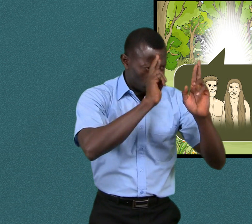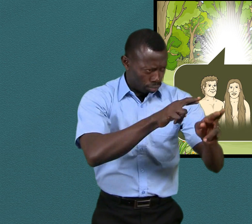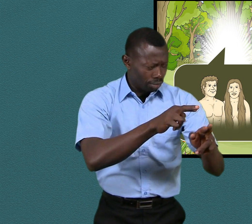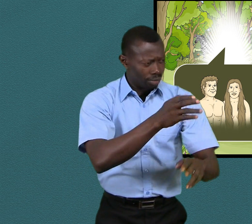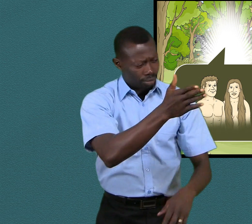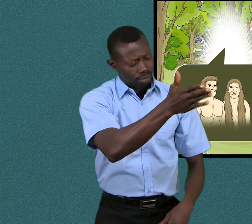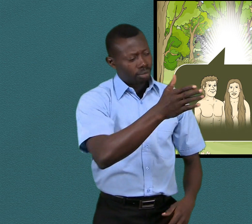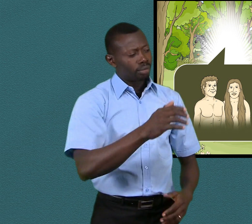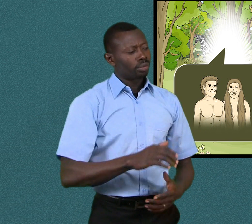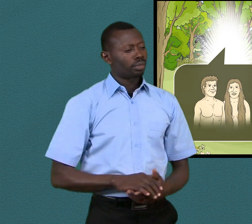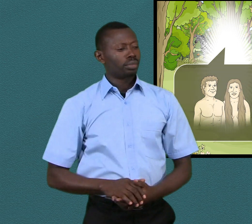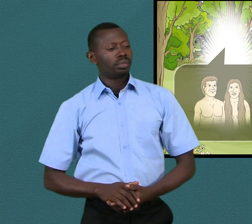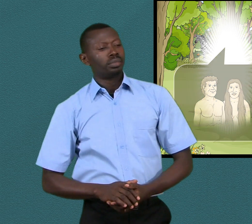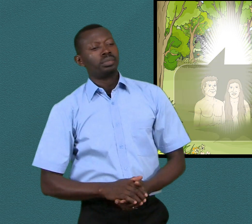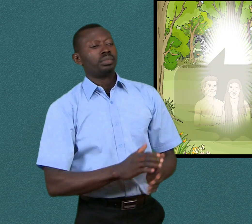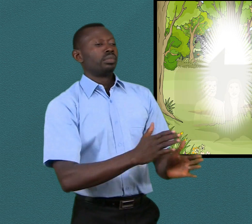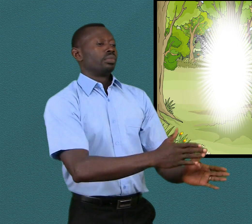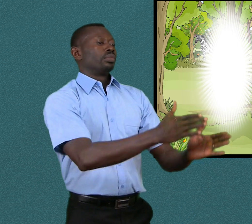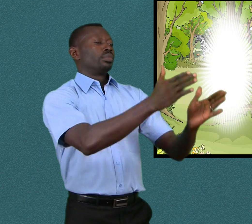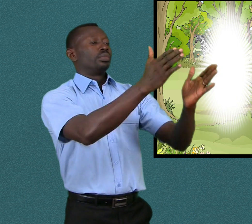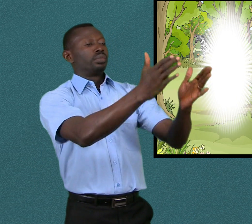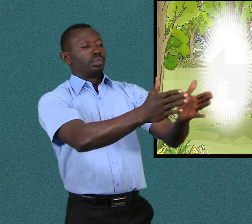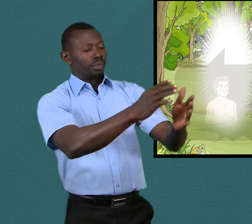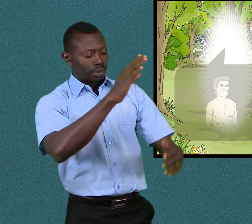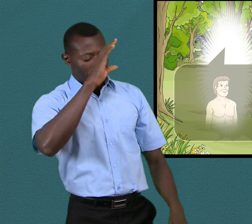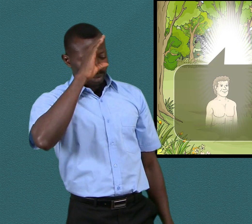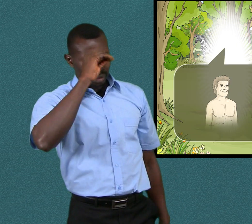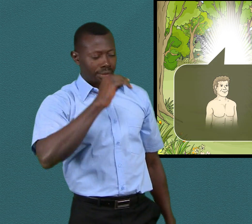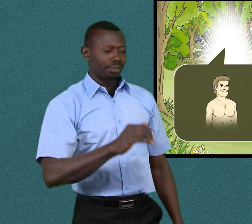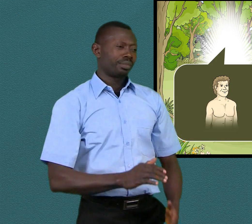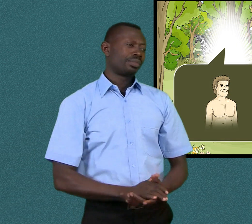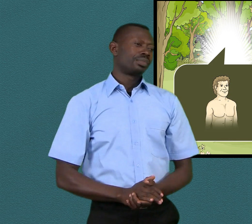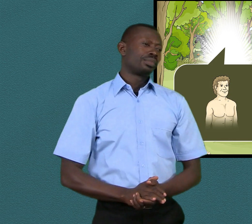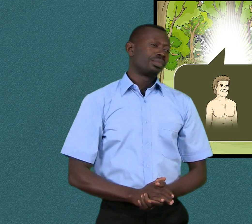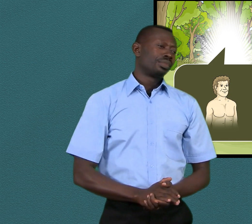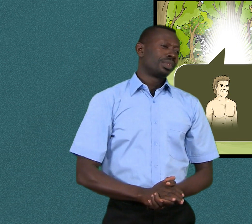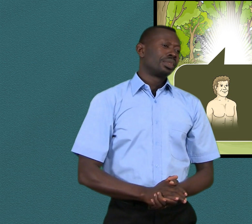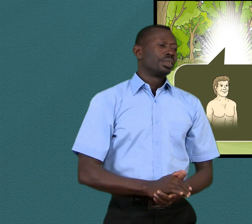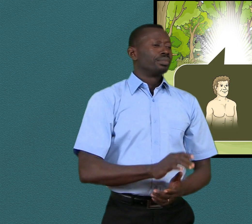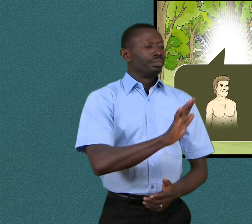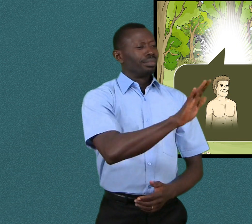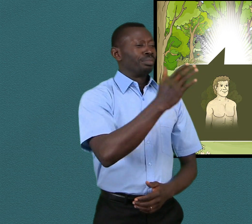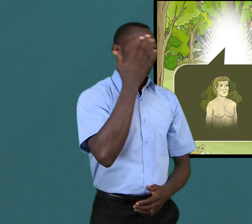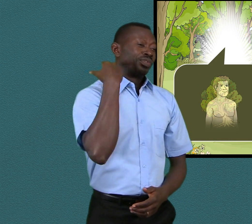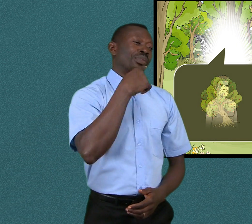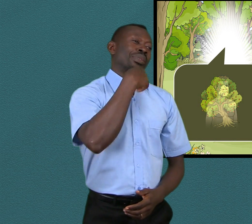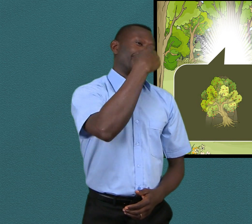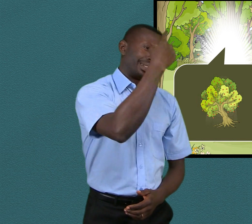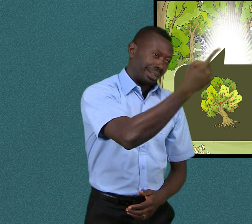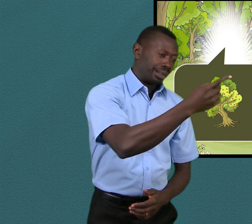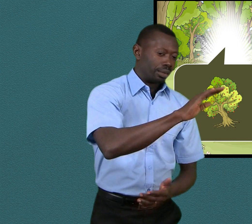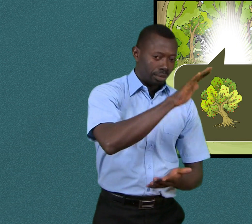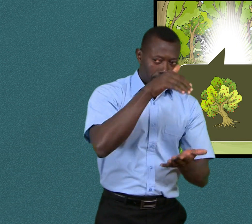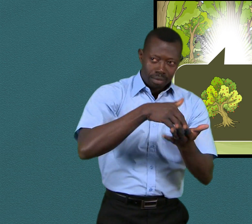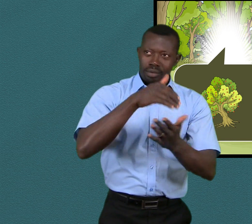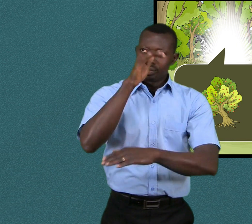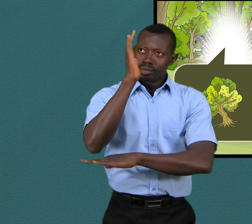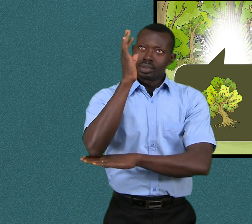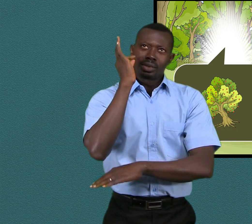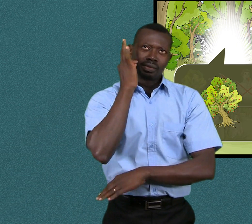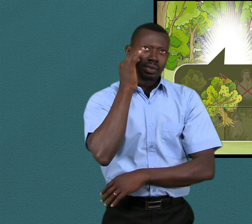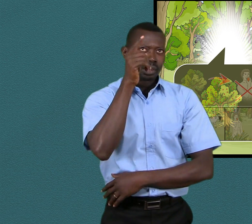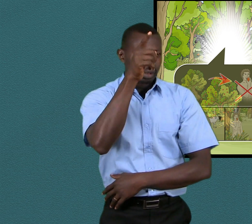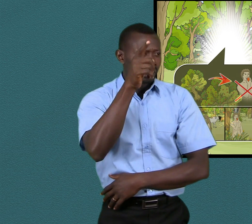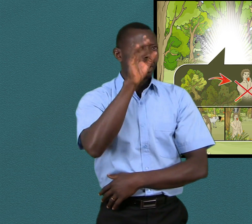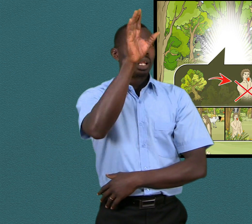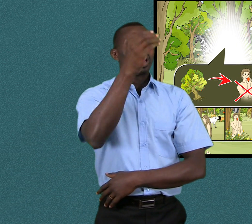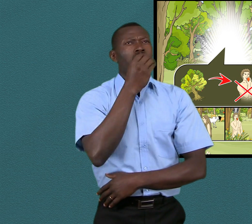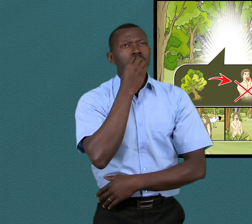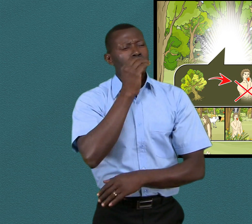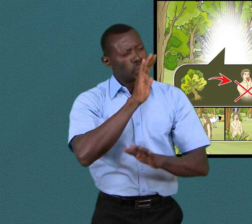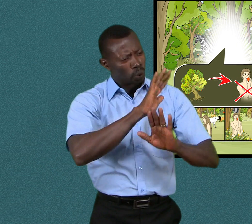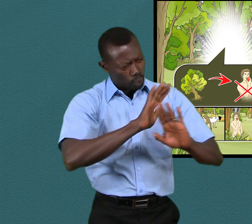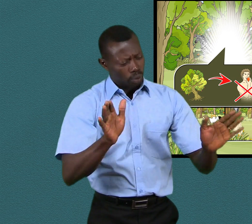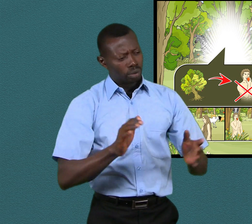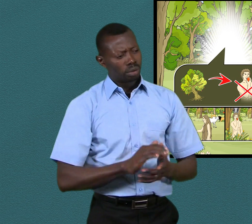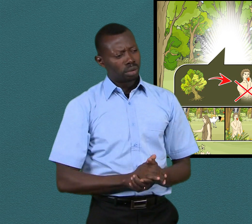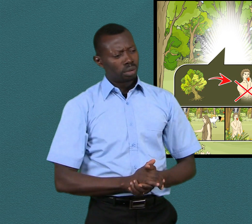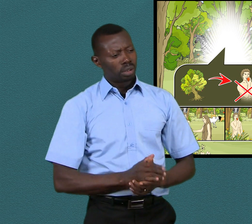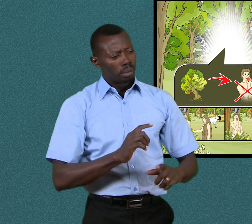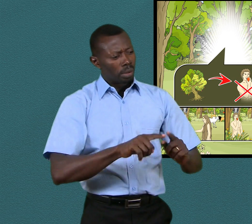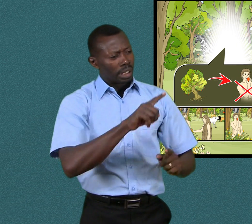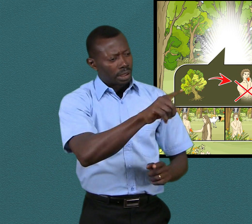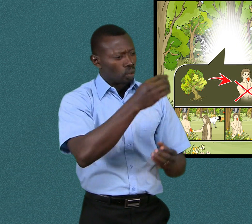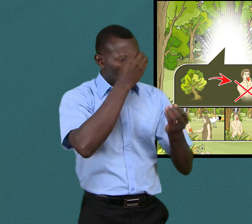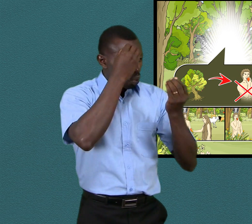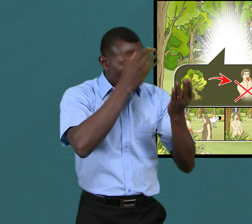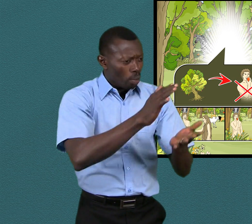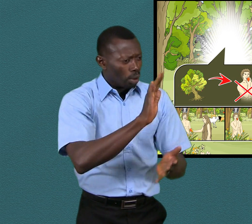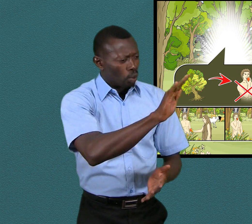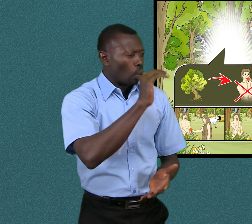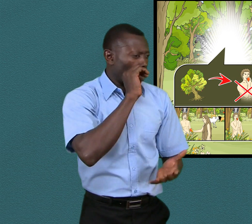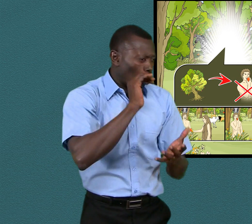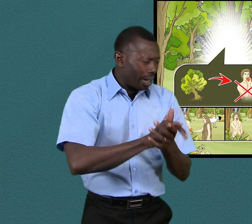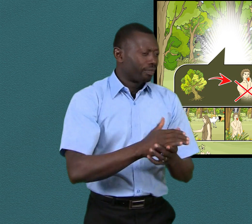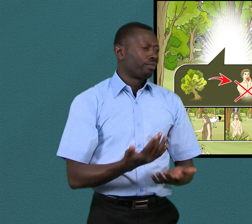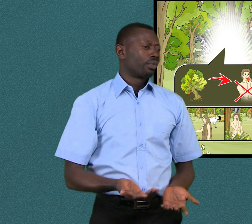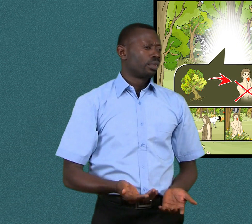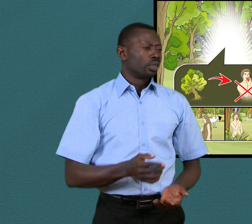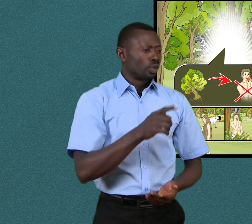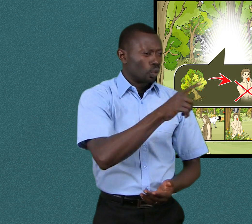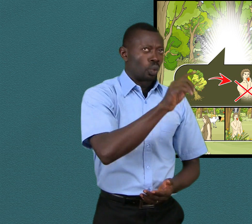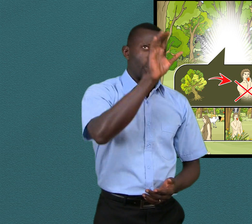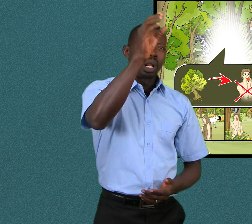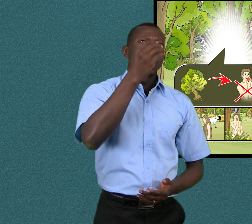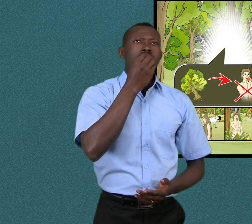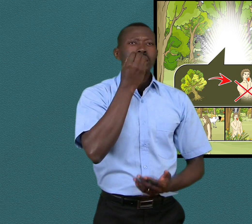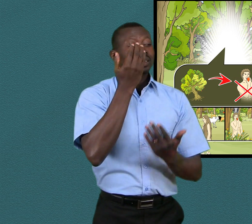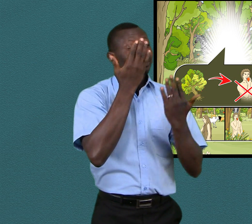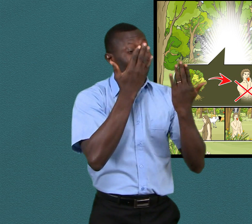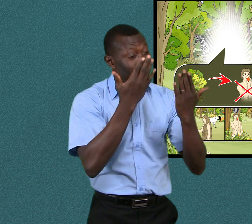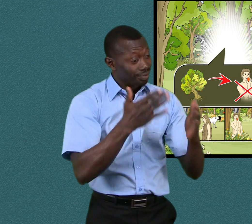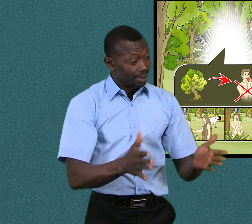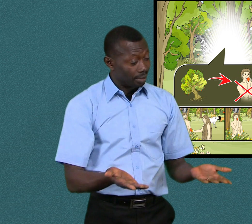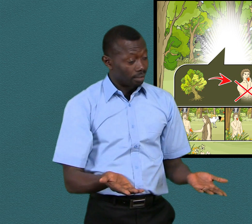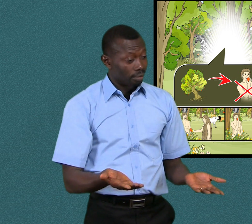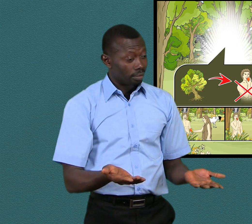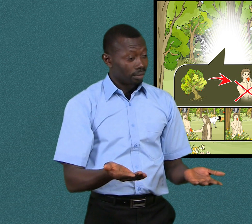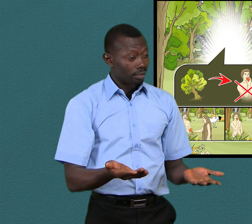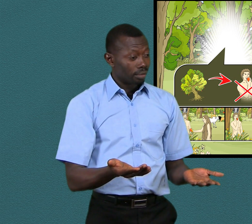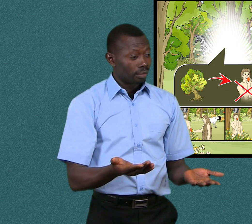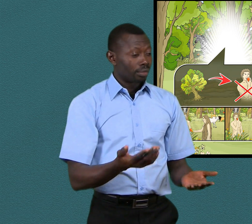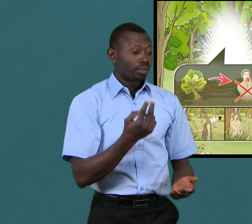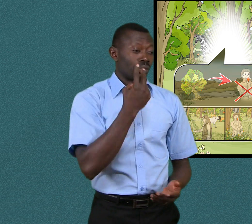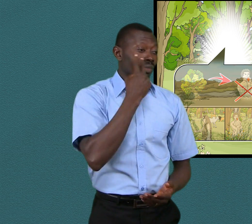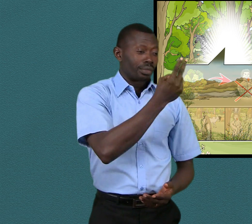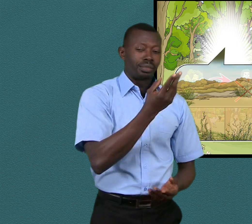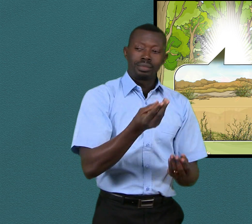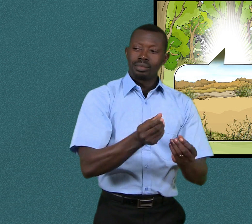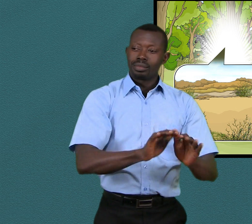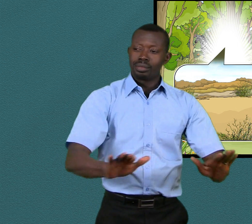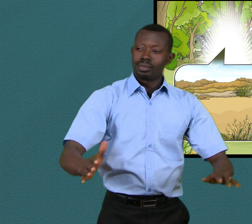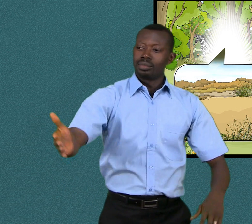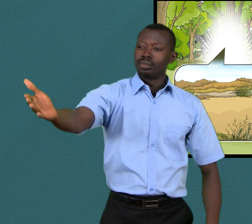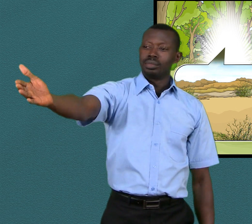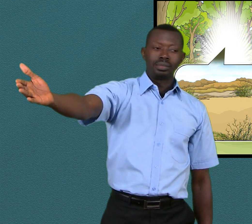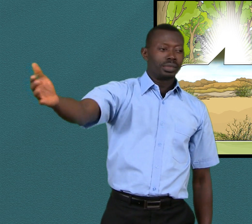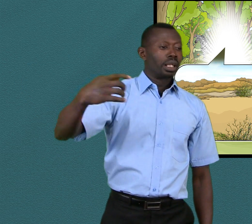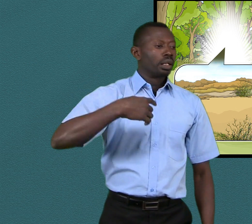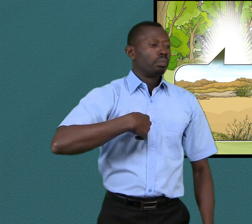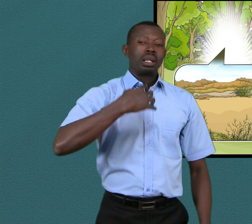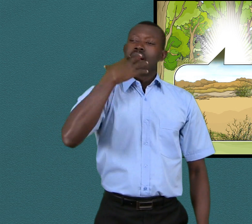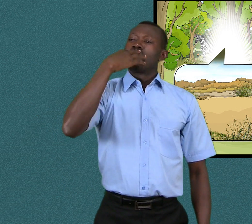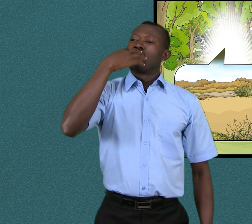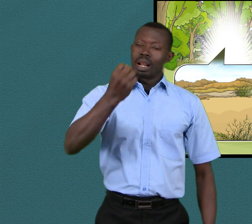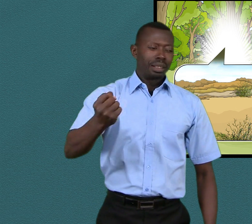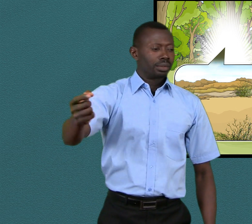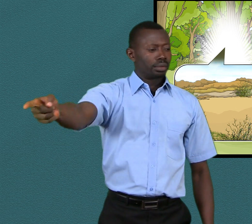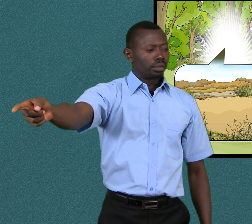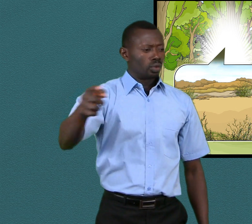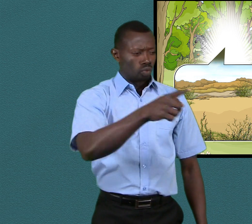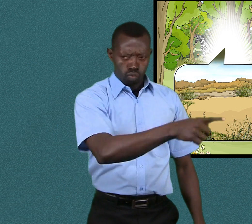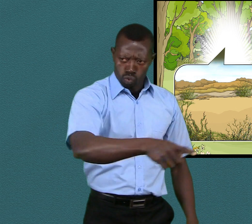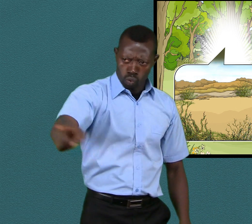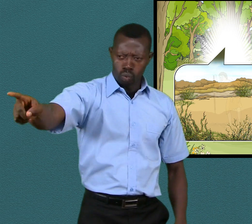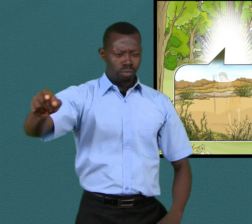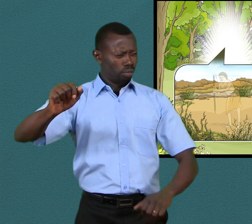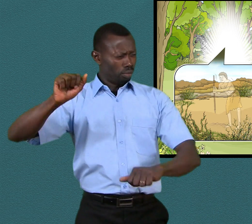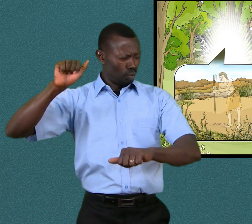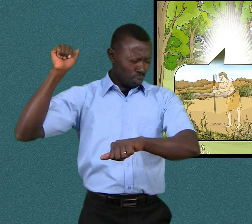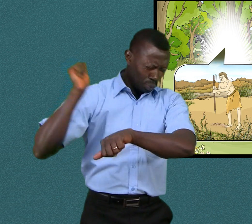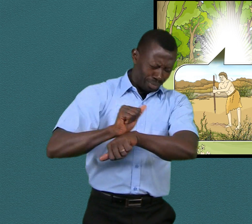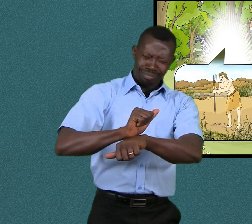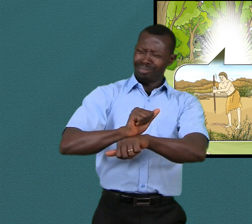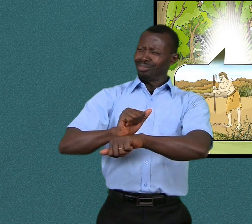And to Adam He said: “Because you have listened to the voice of your wife and have eaten from the tree of which I commanded you not to eat, cursed is the ground because of you;